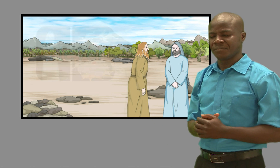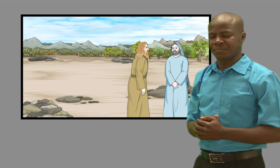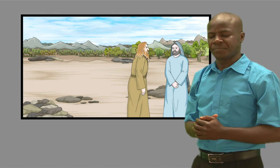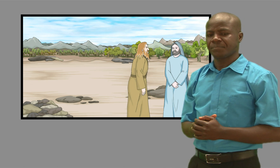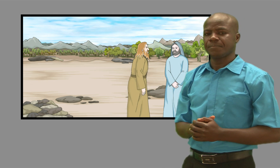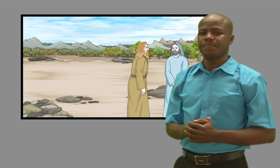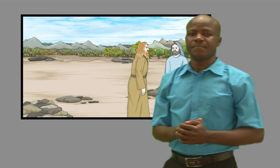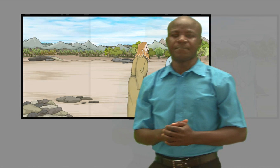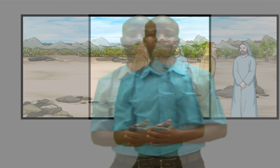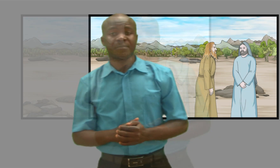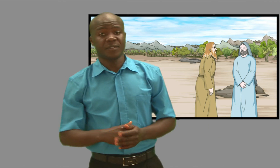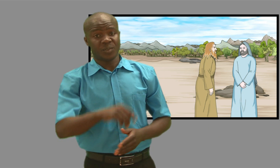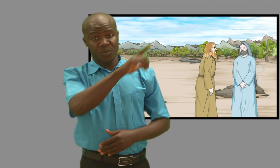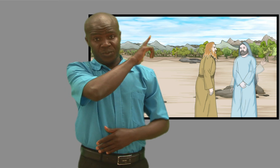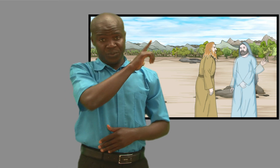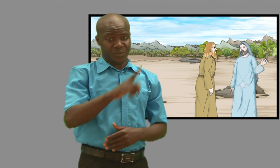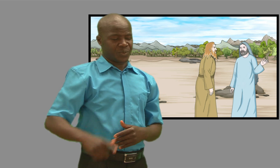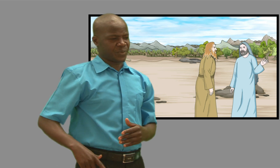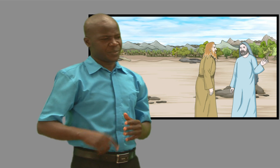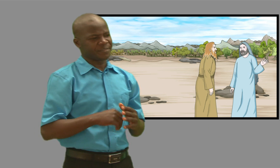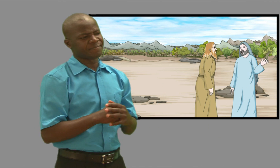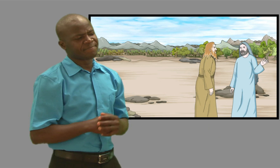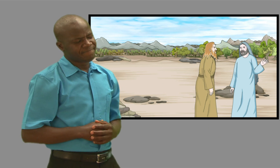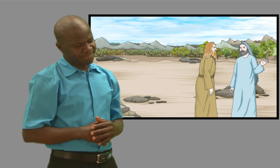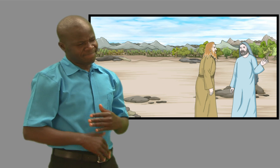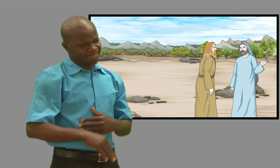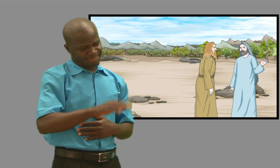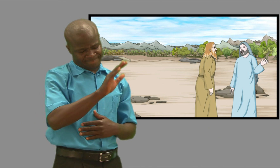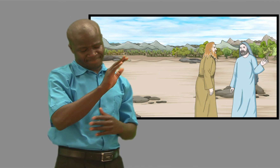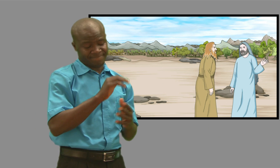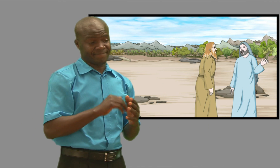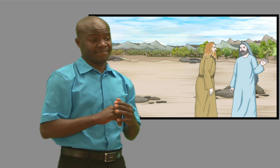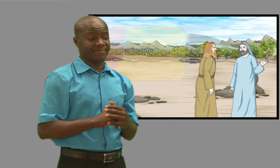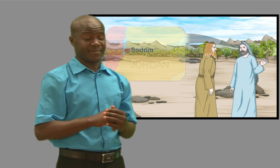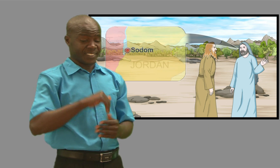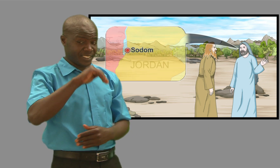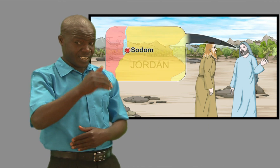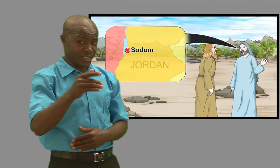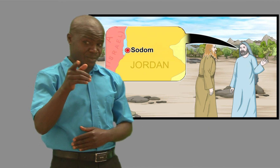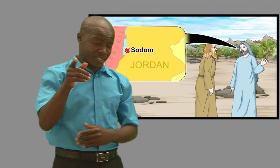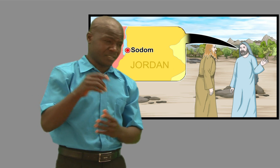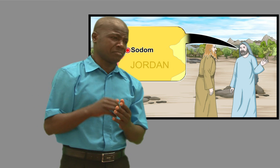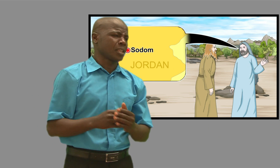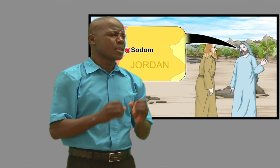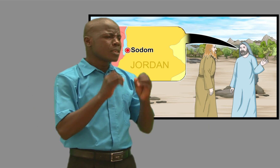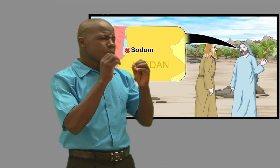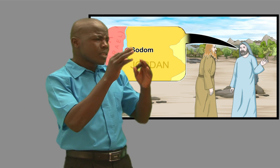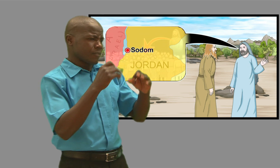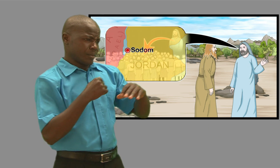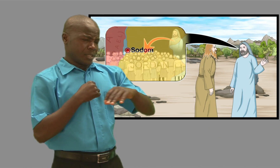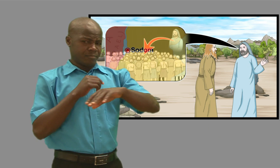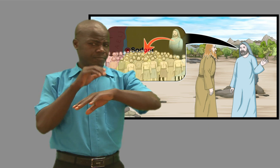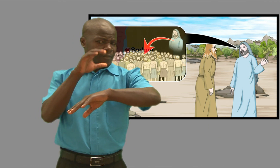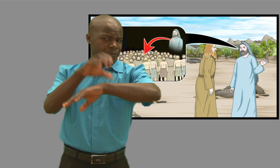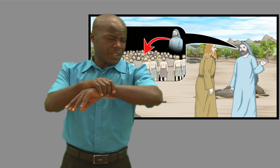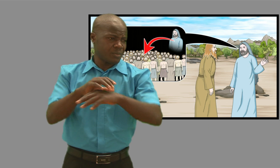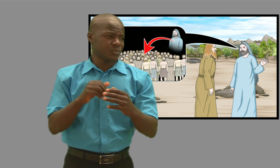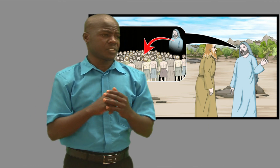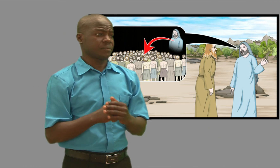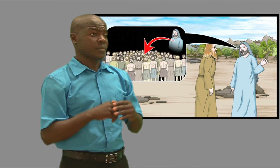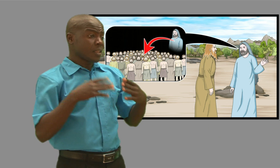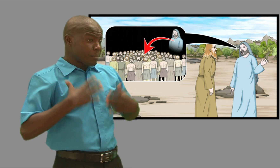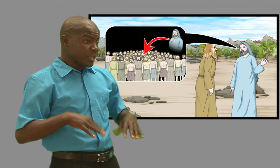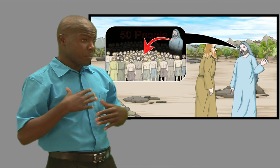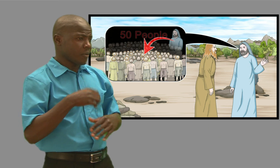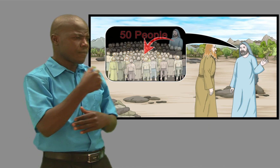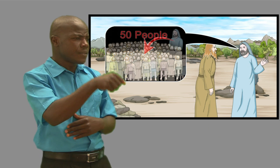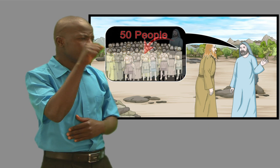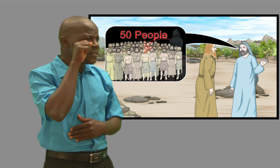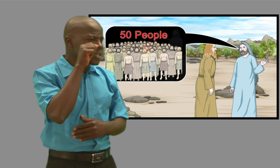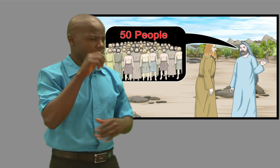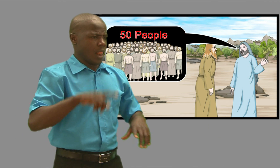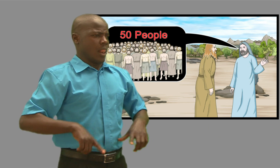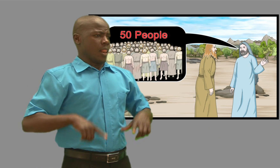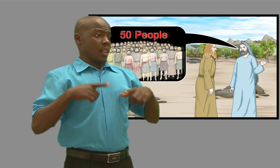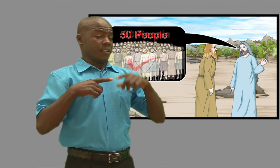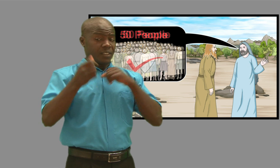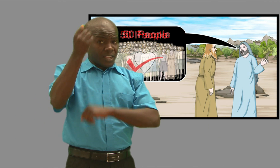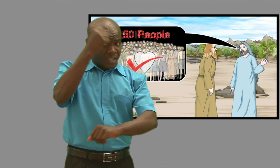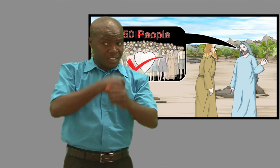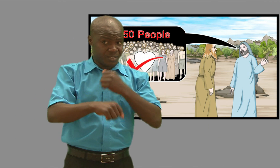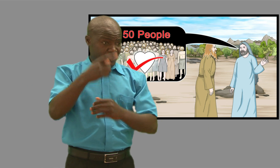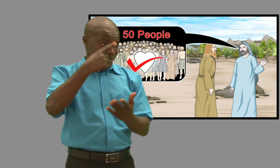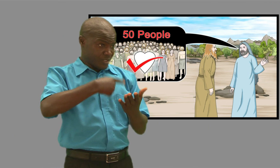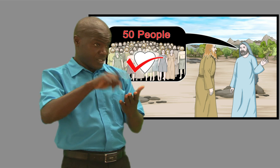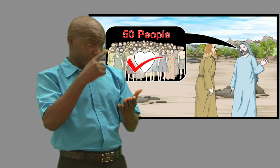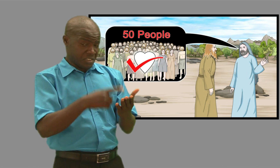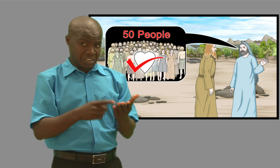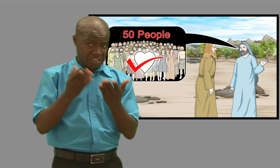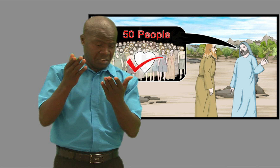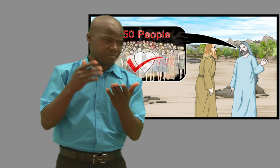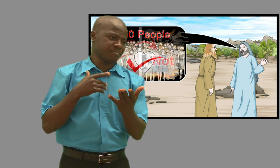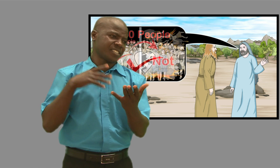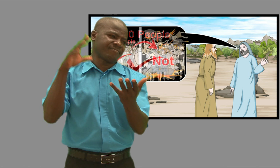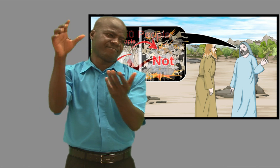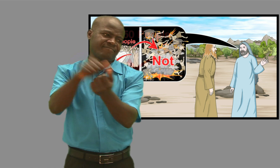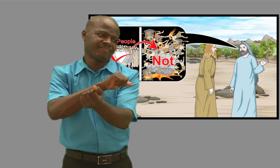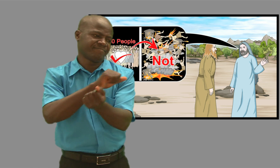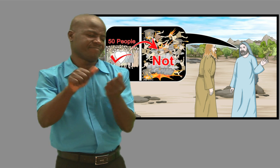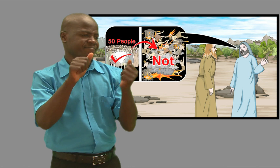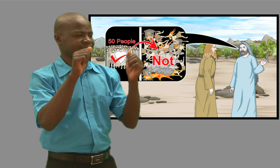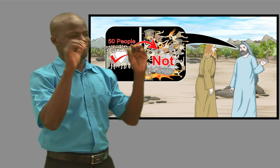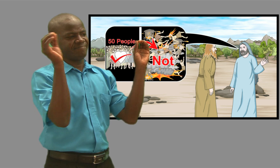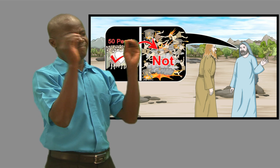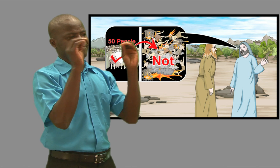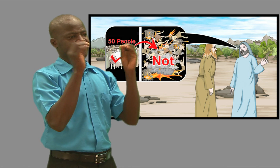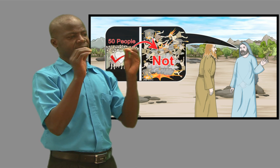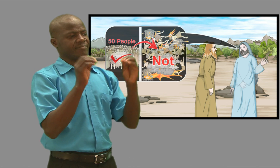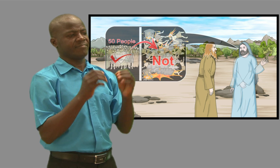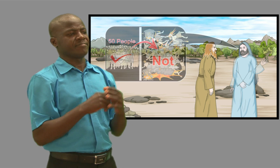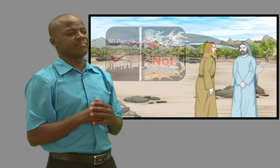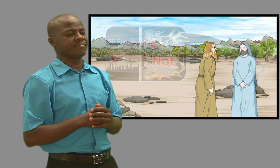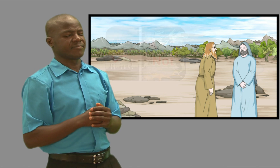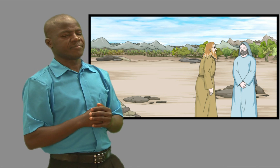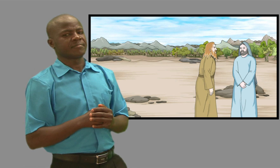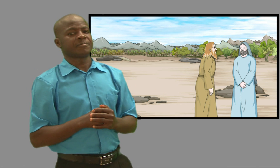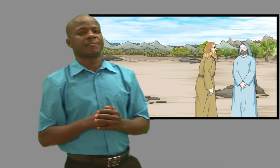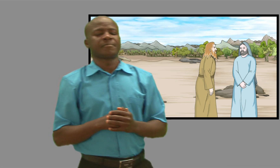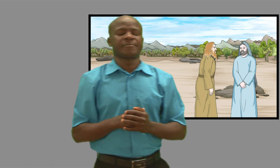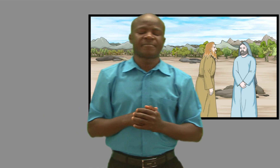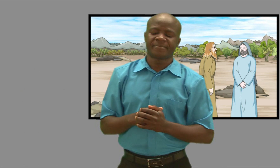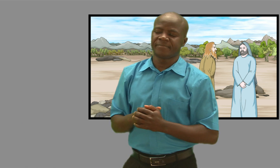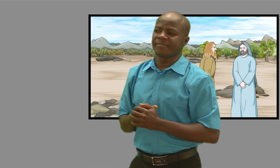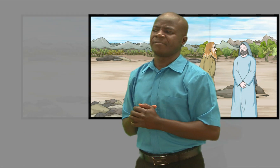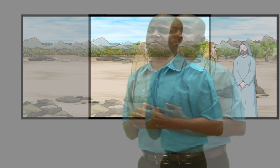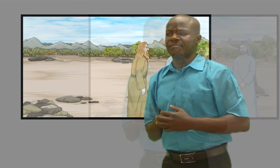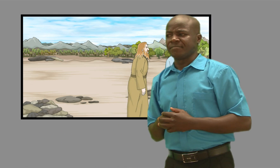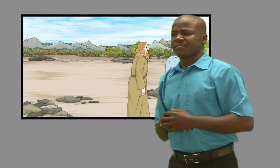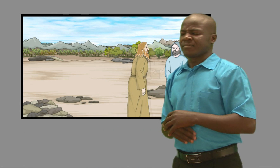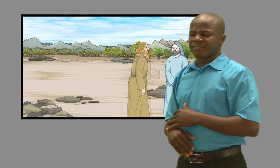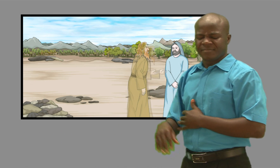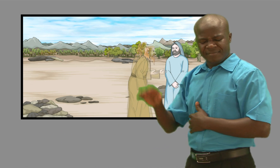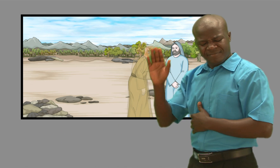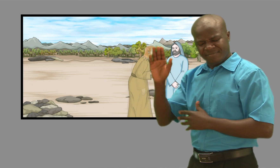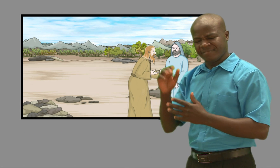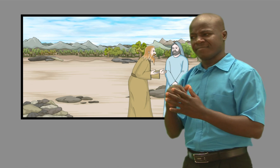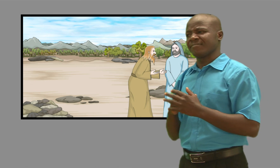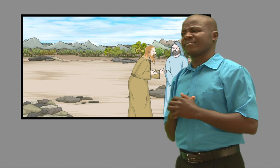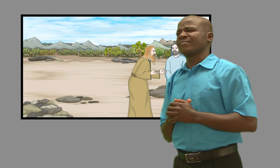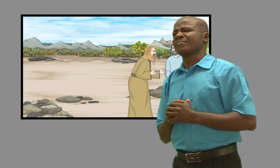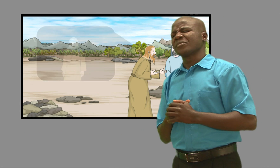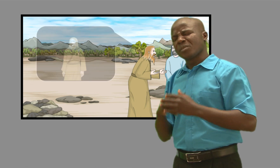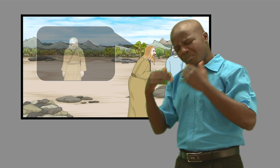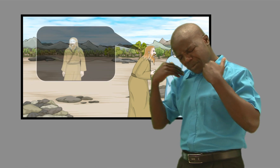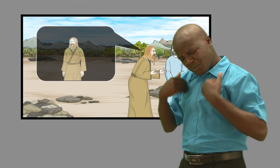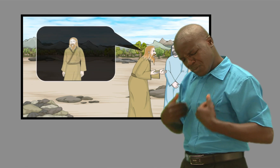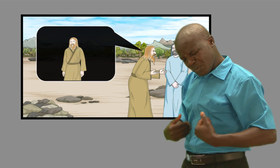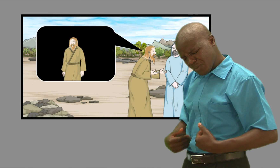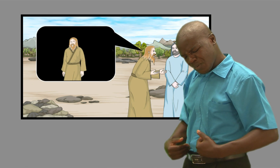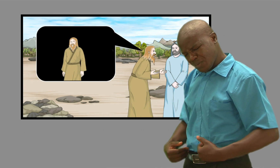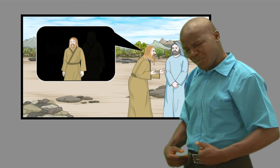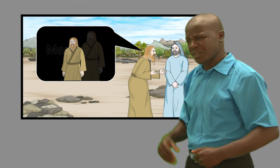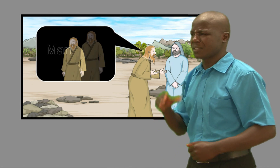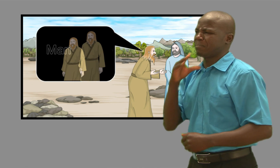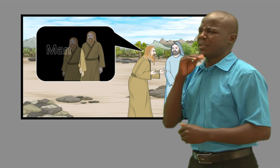So the LORD replied, “If I find fifty righteous ones within the city of Sodom, on their account I will spare the whole place.”